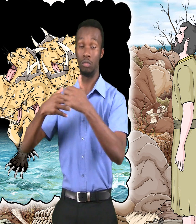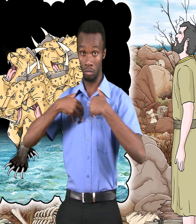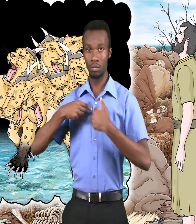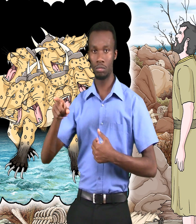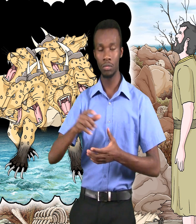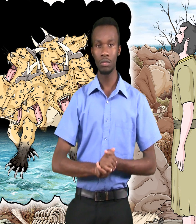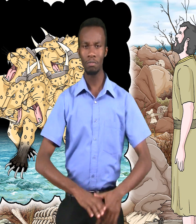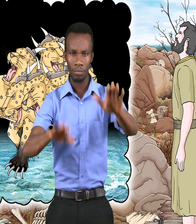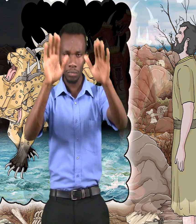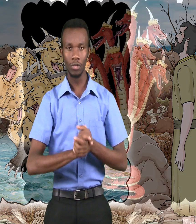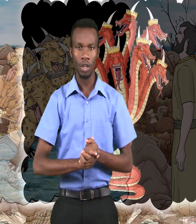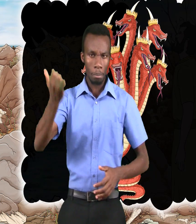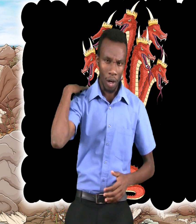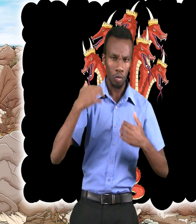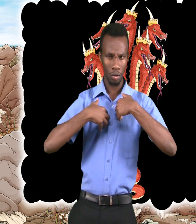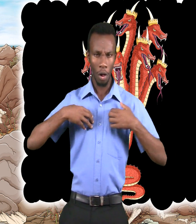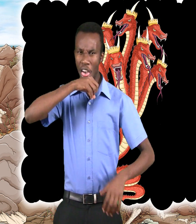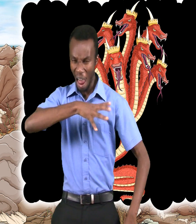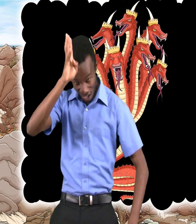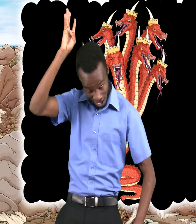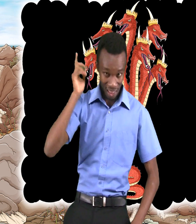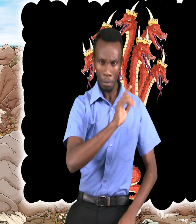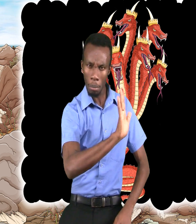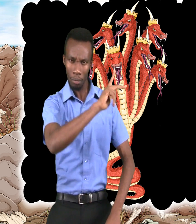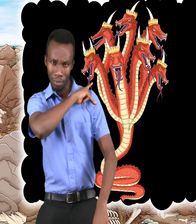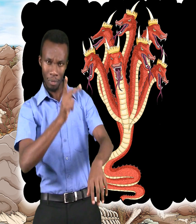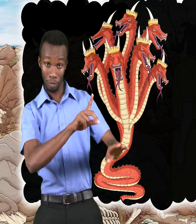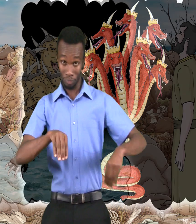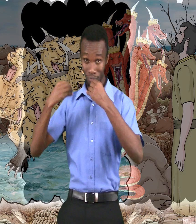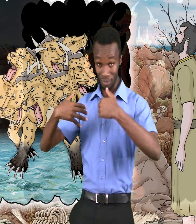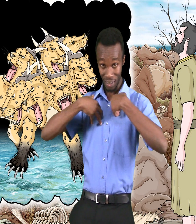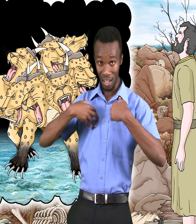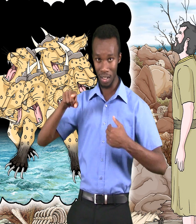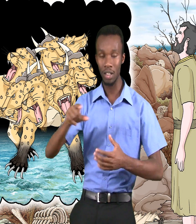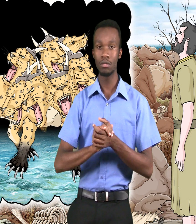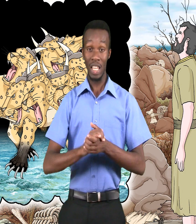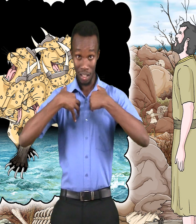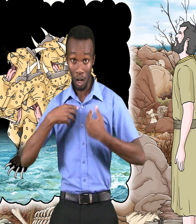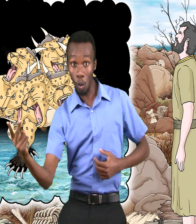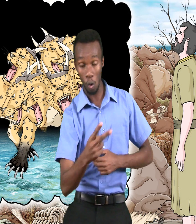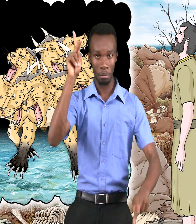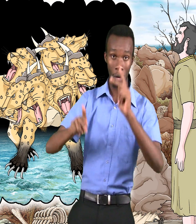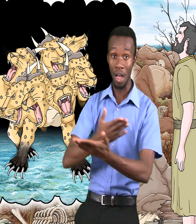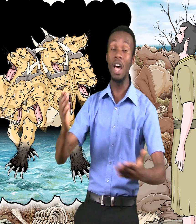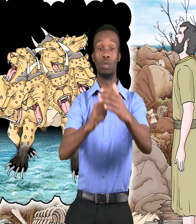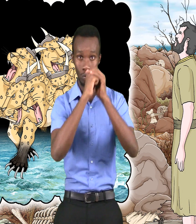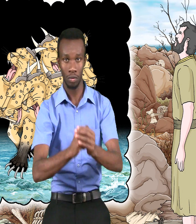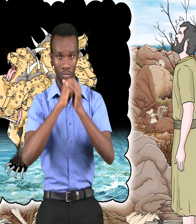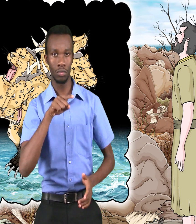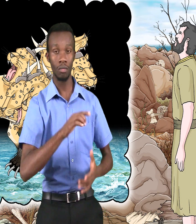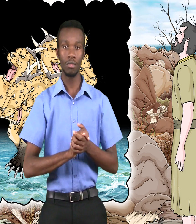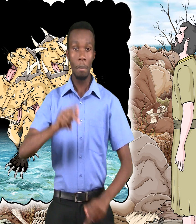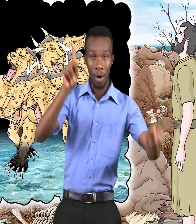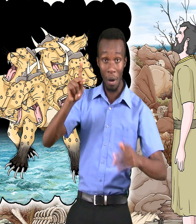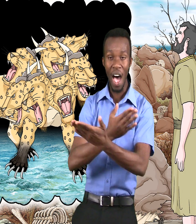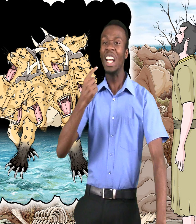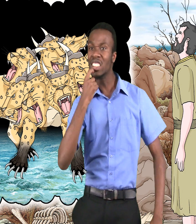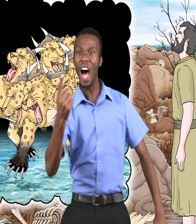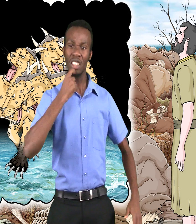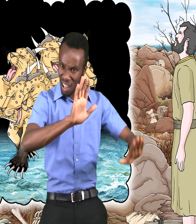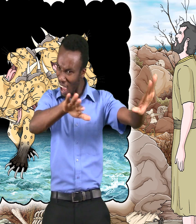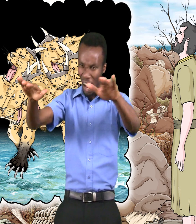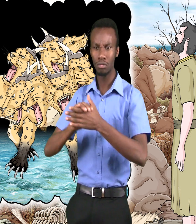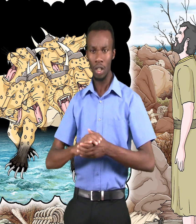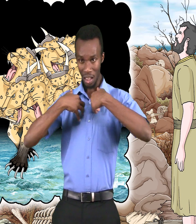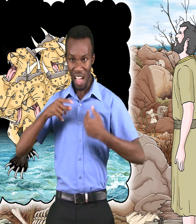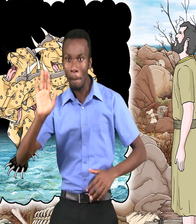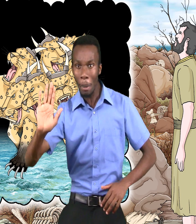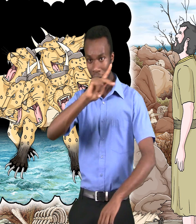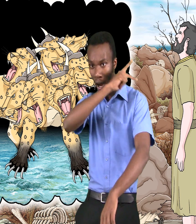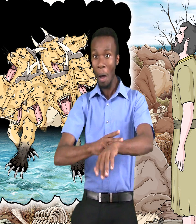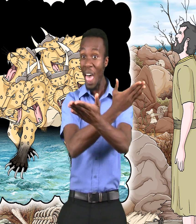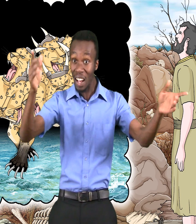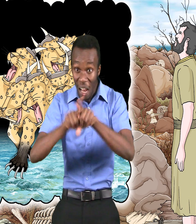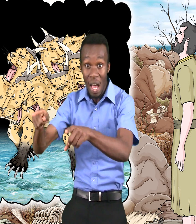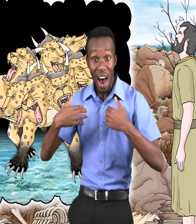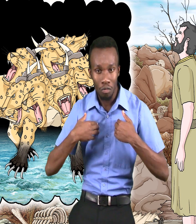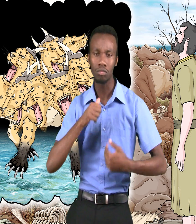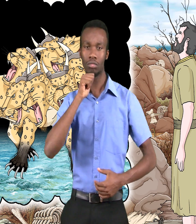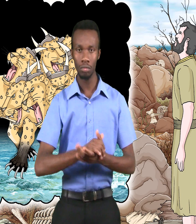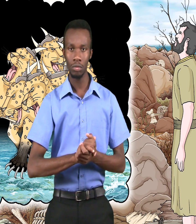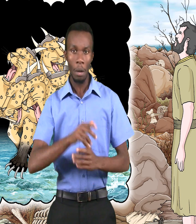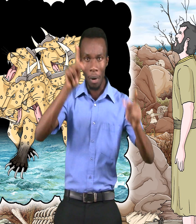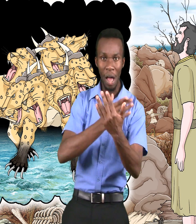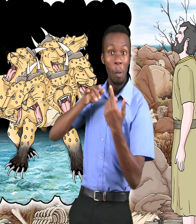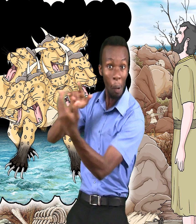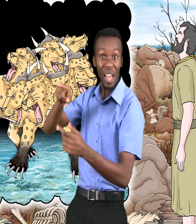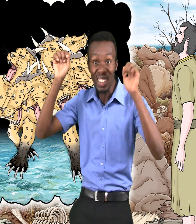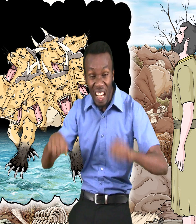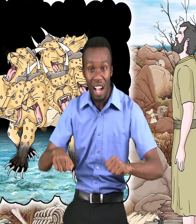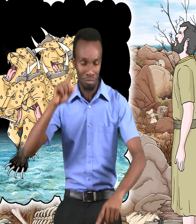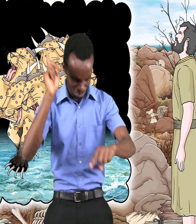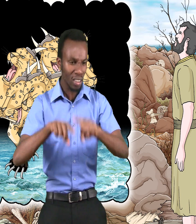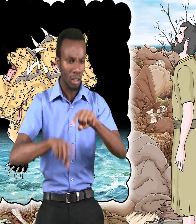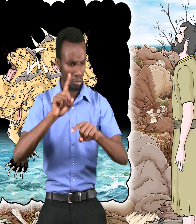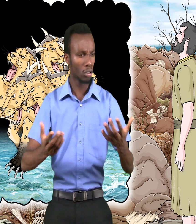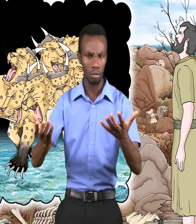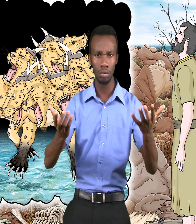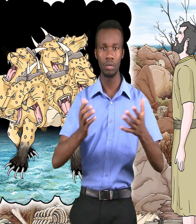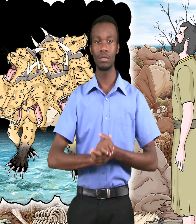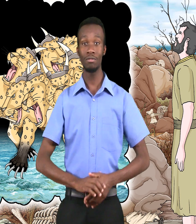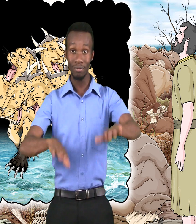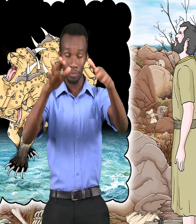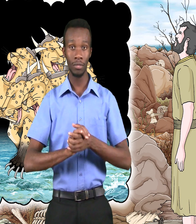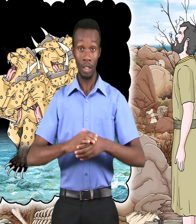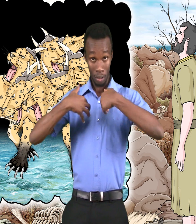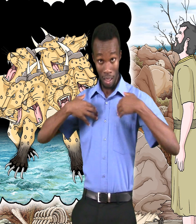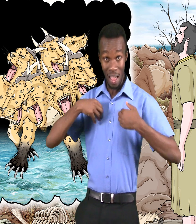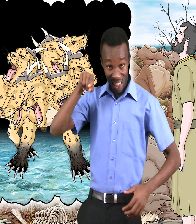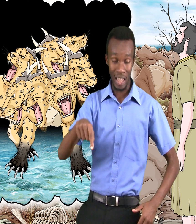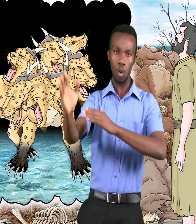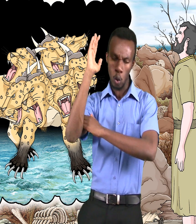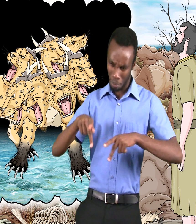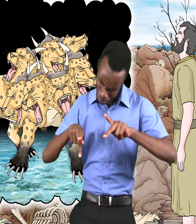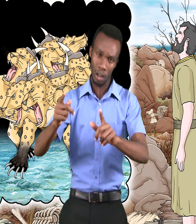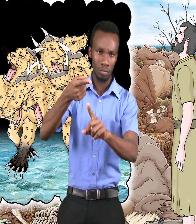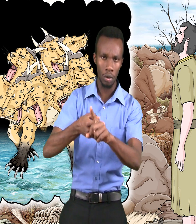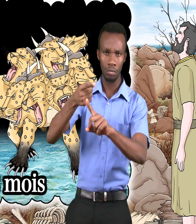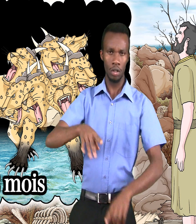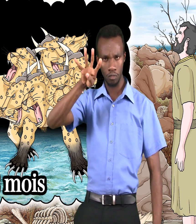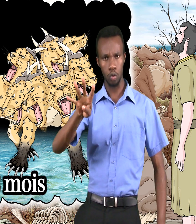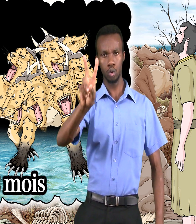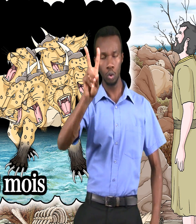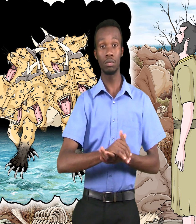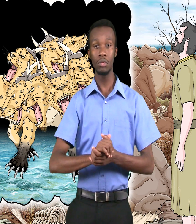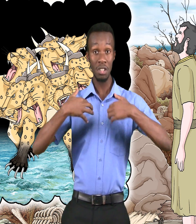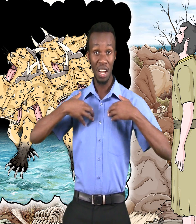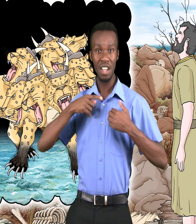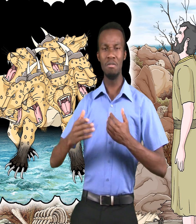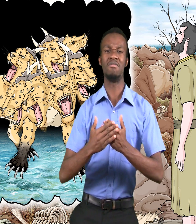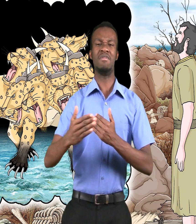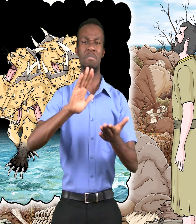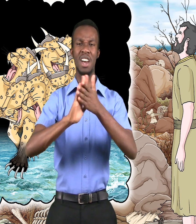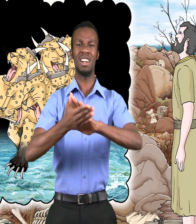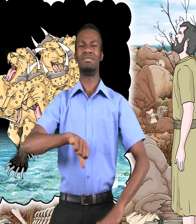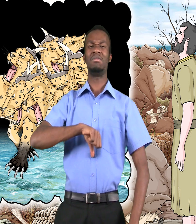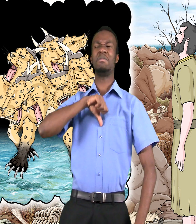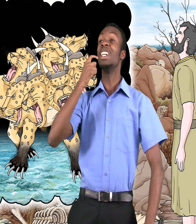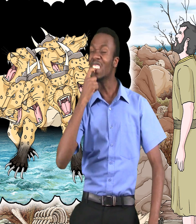They worshiped the dragon who had given authority to the beast, and they worshiped the beast, saying, “Who is like the beast, and who can wage war against it?”